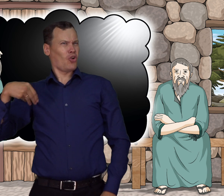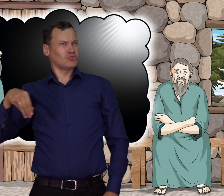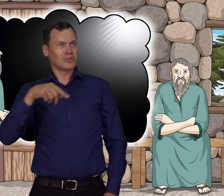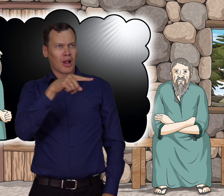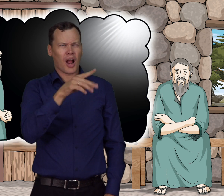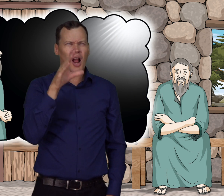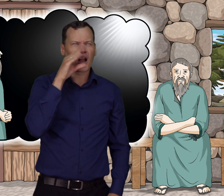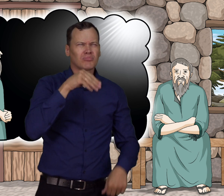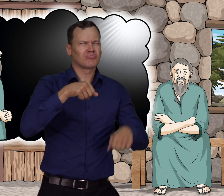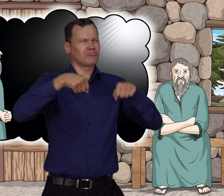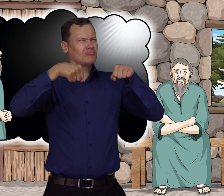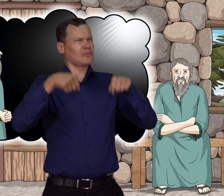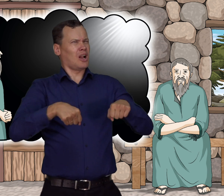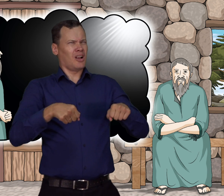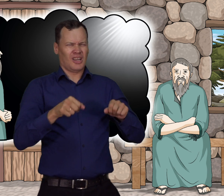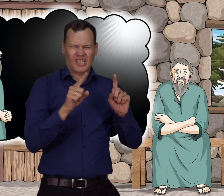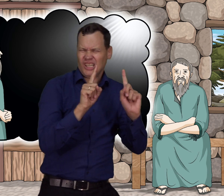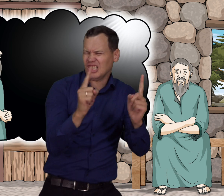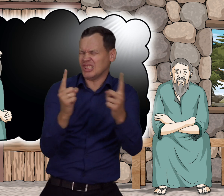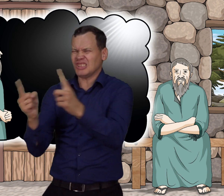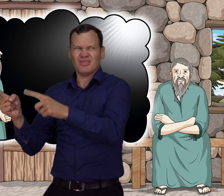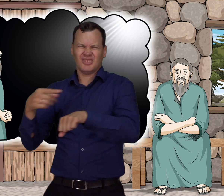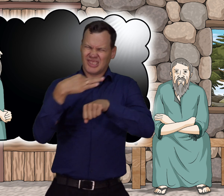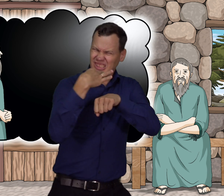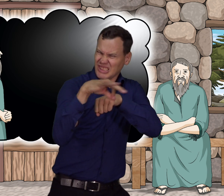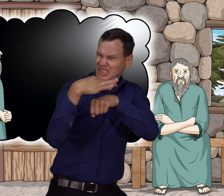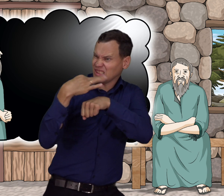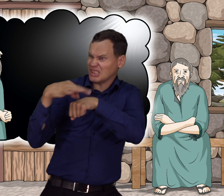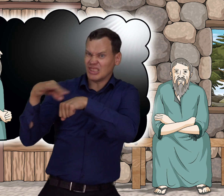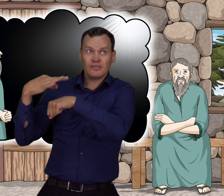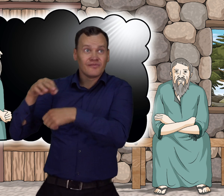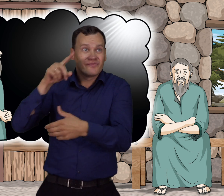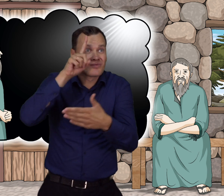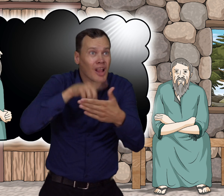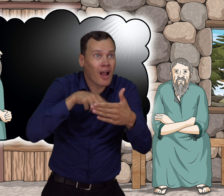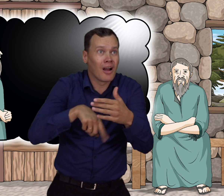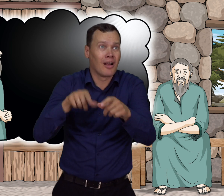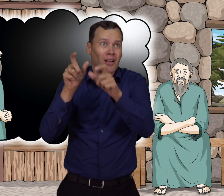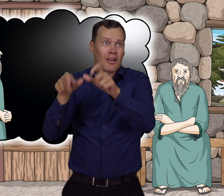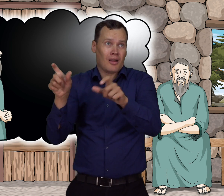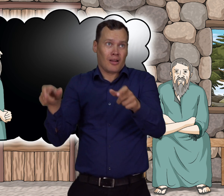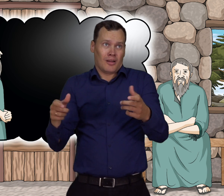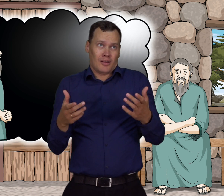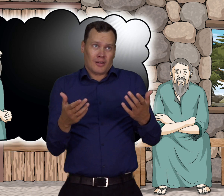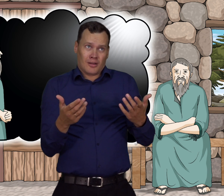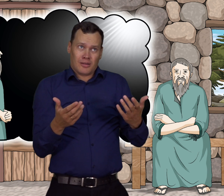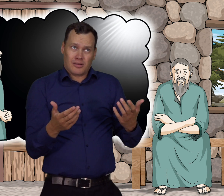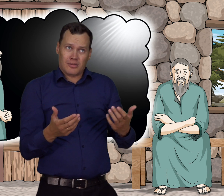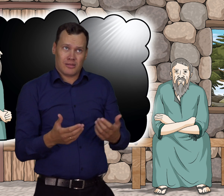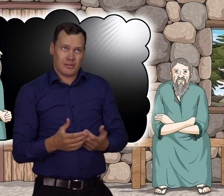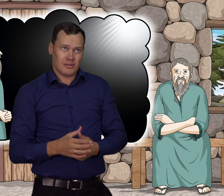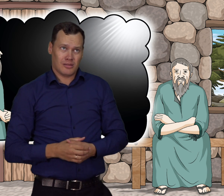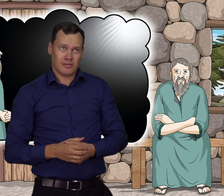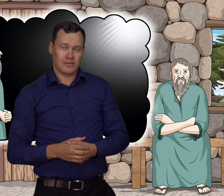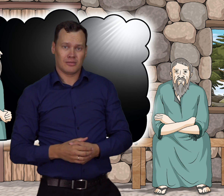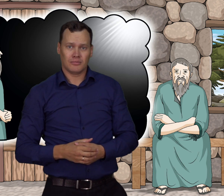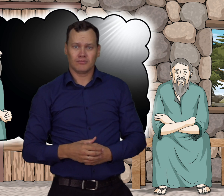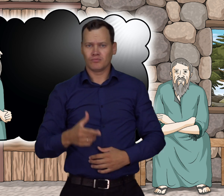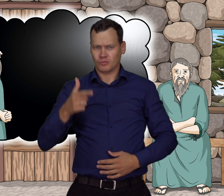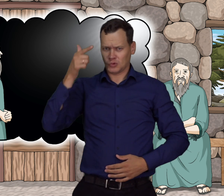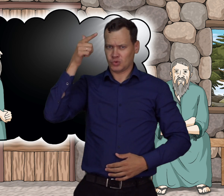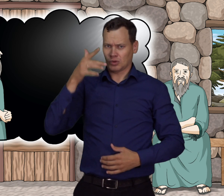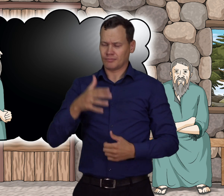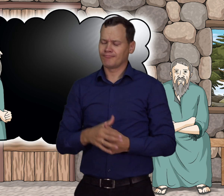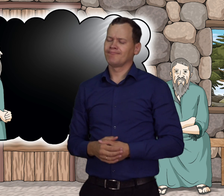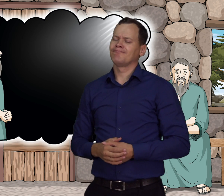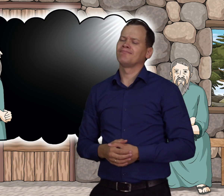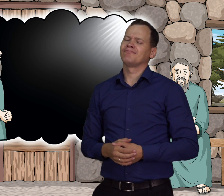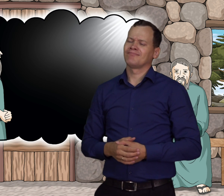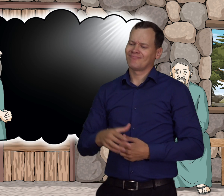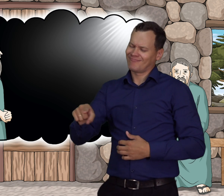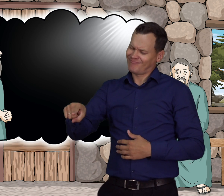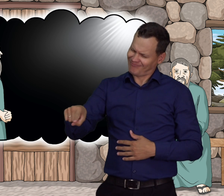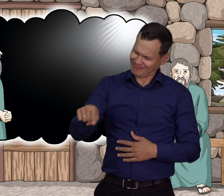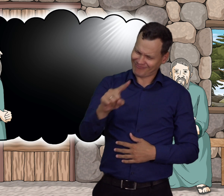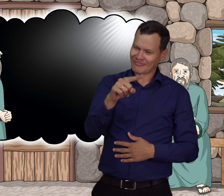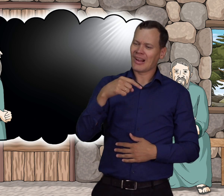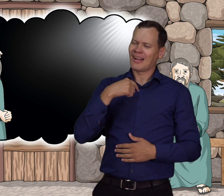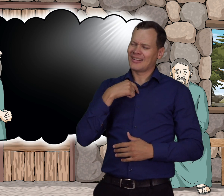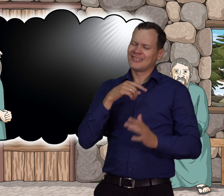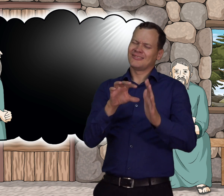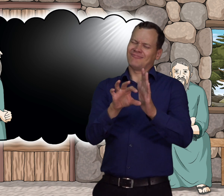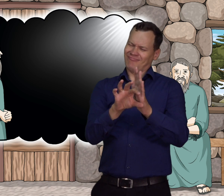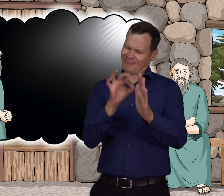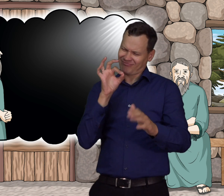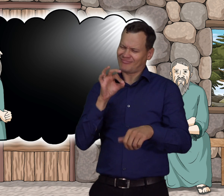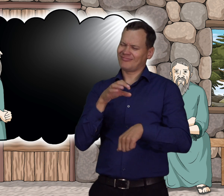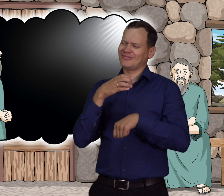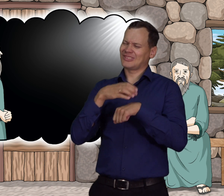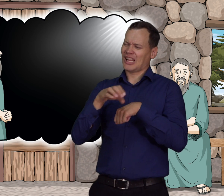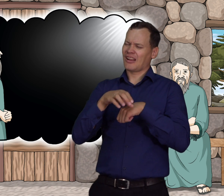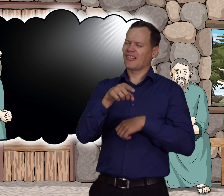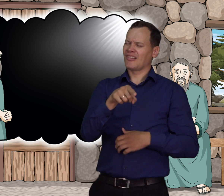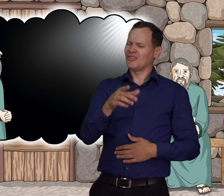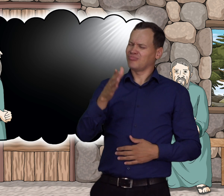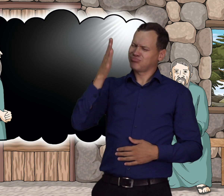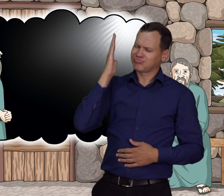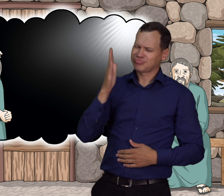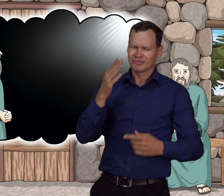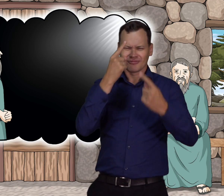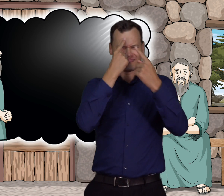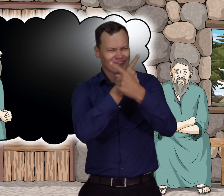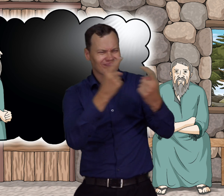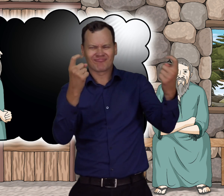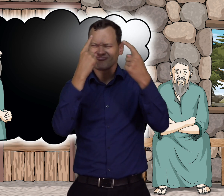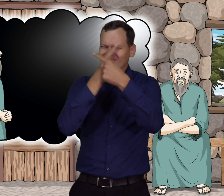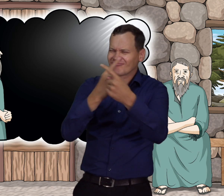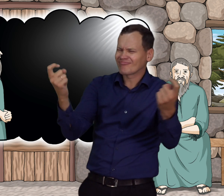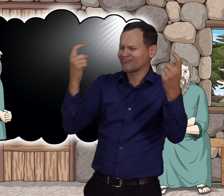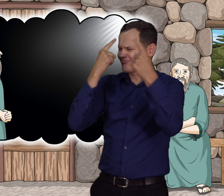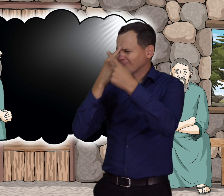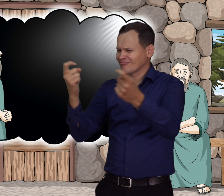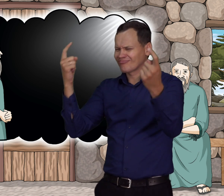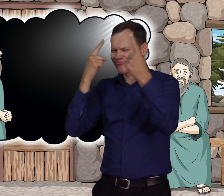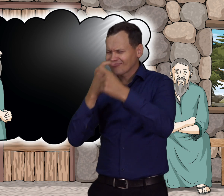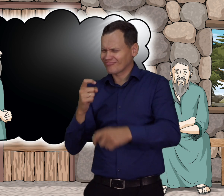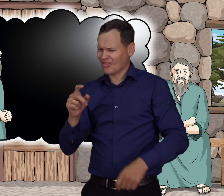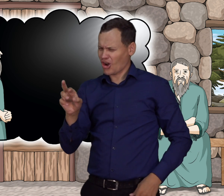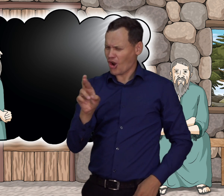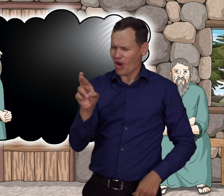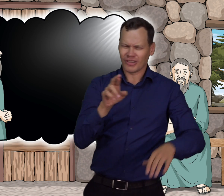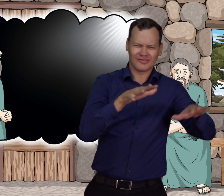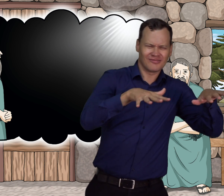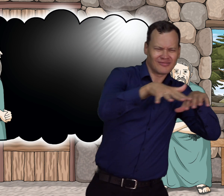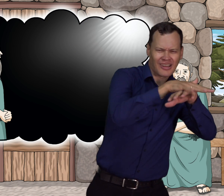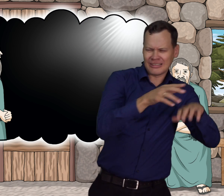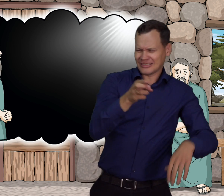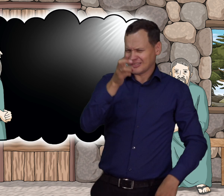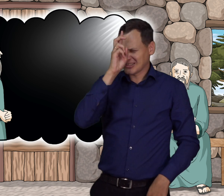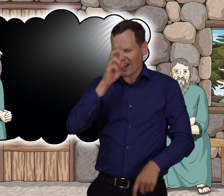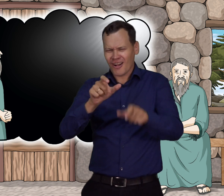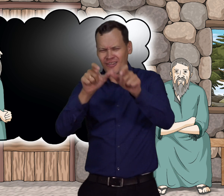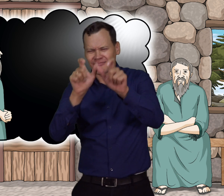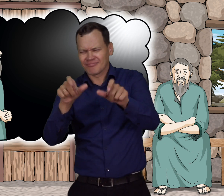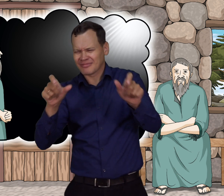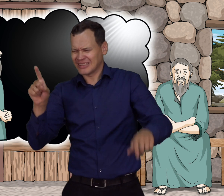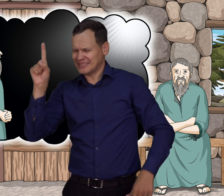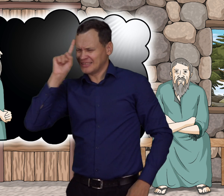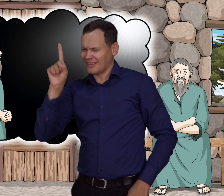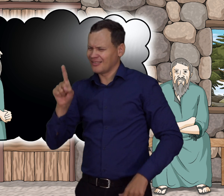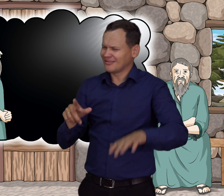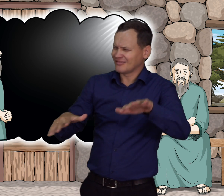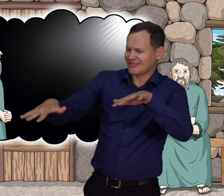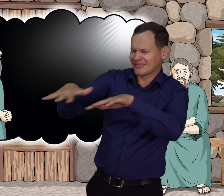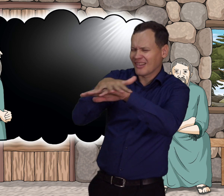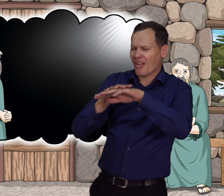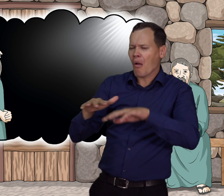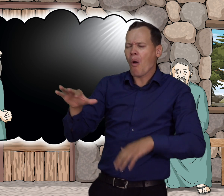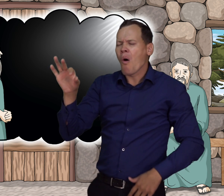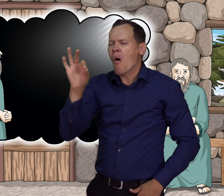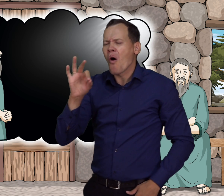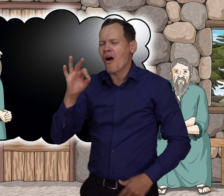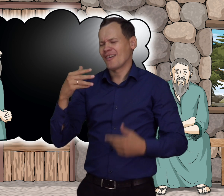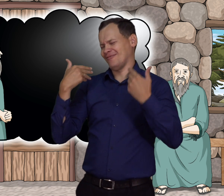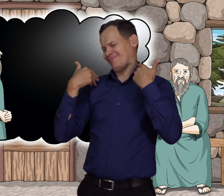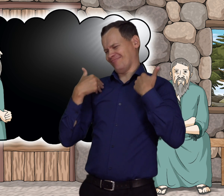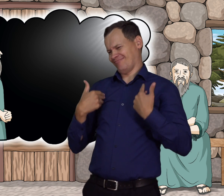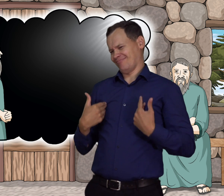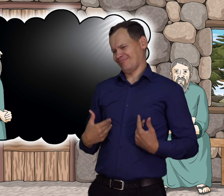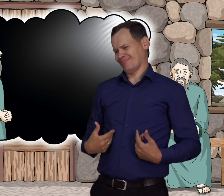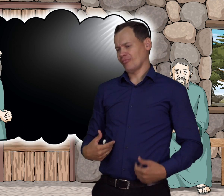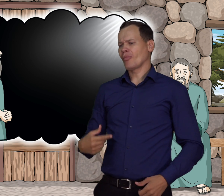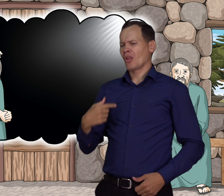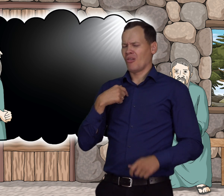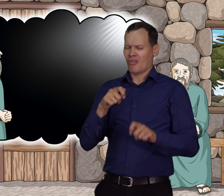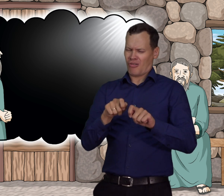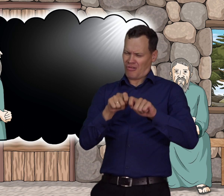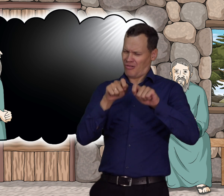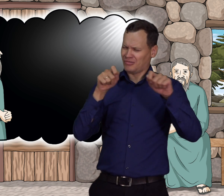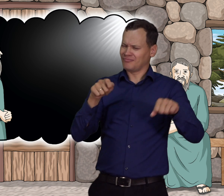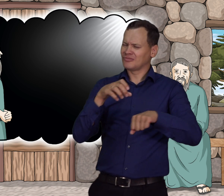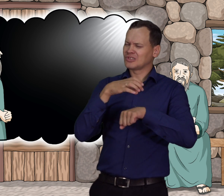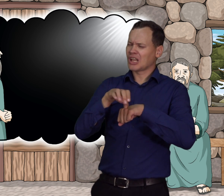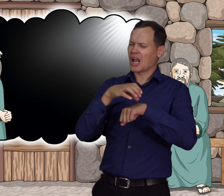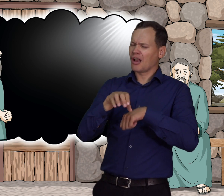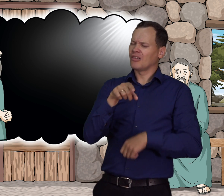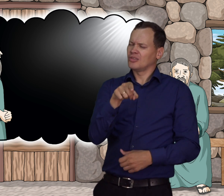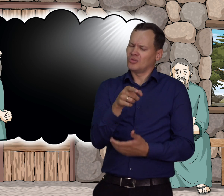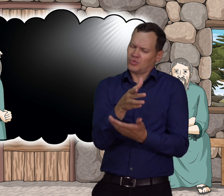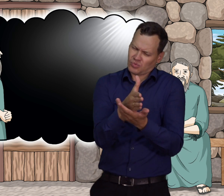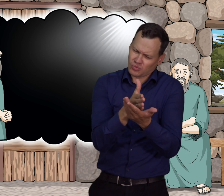“This man is My chosen instrument to carry My name before the Gentiles and their kings, and before the people of Israel.